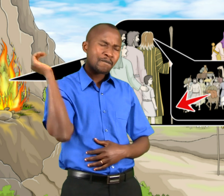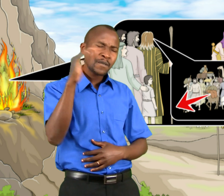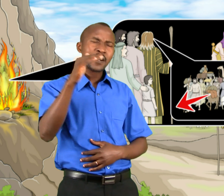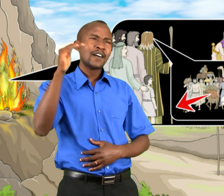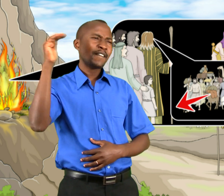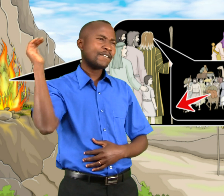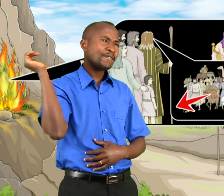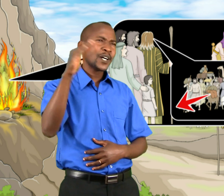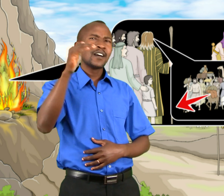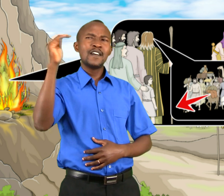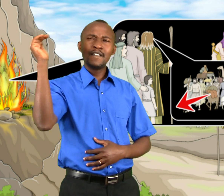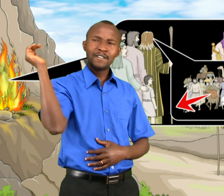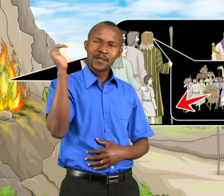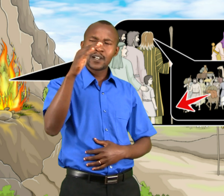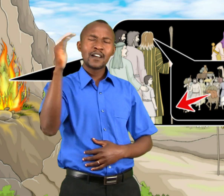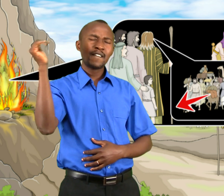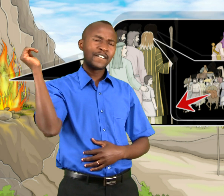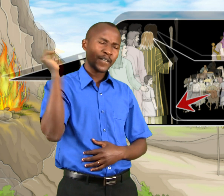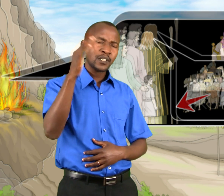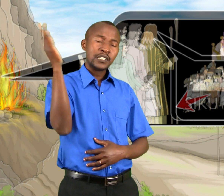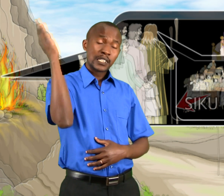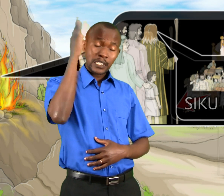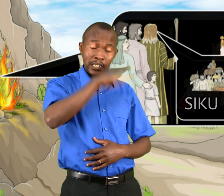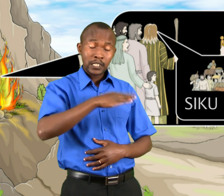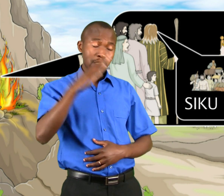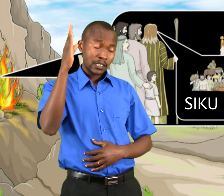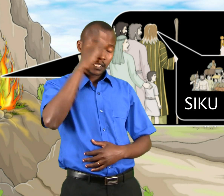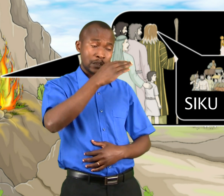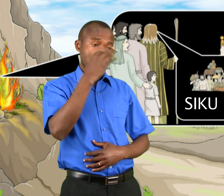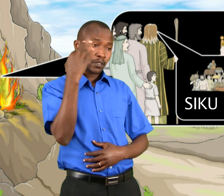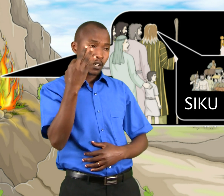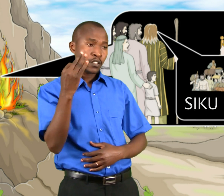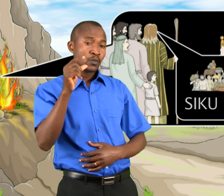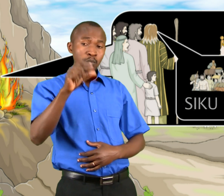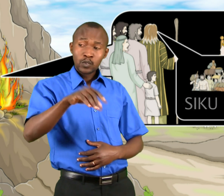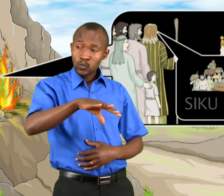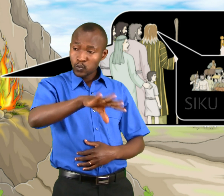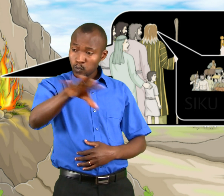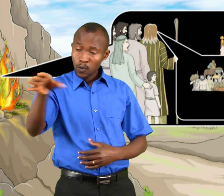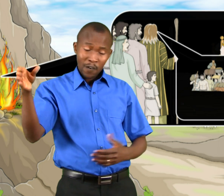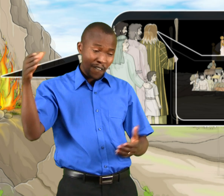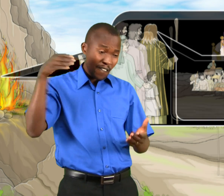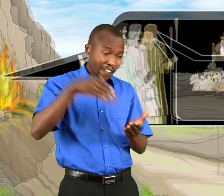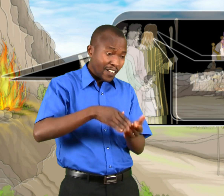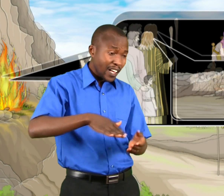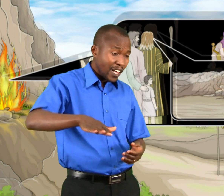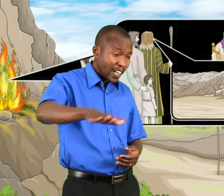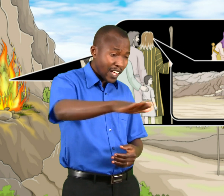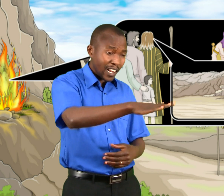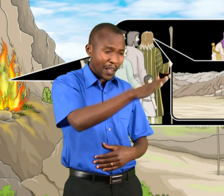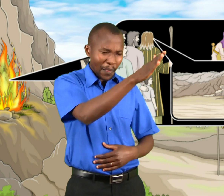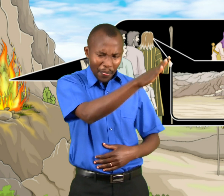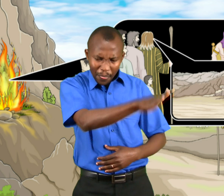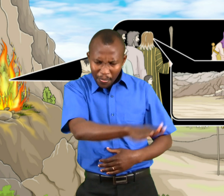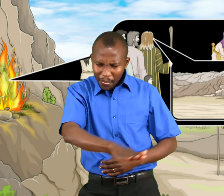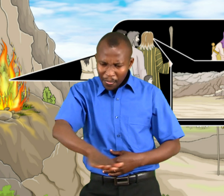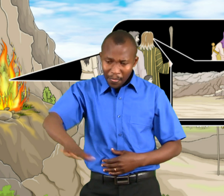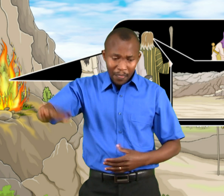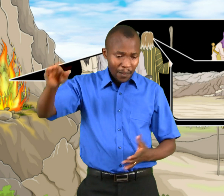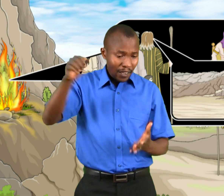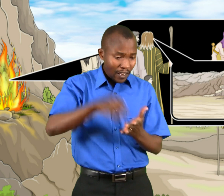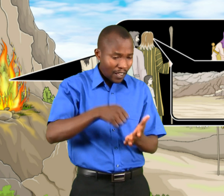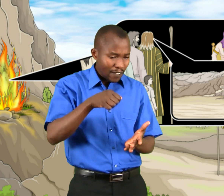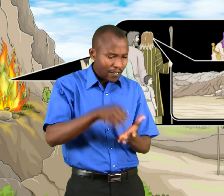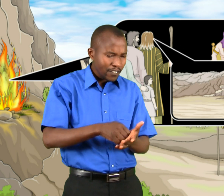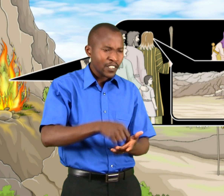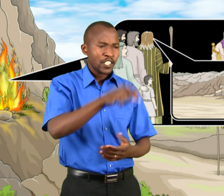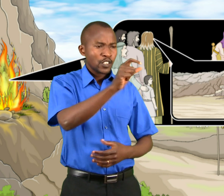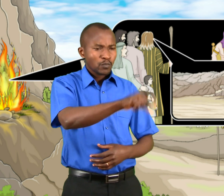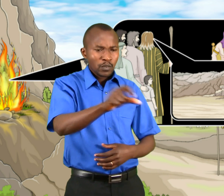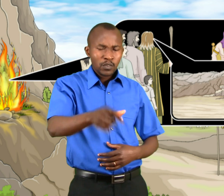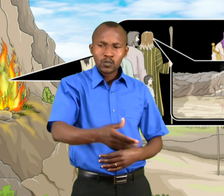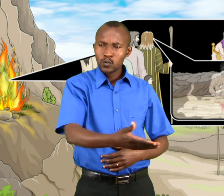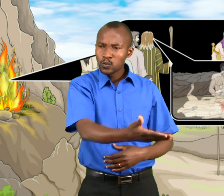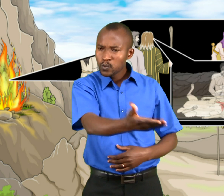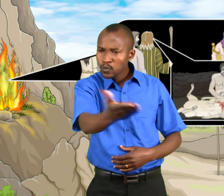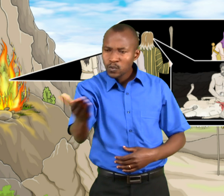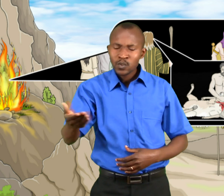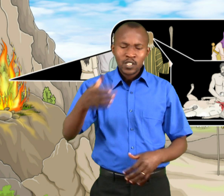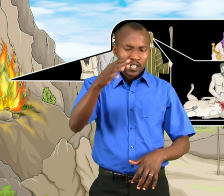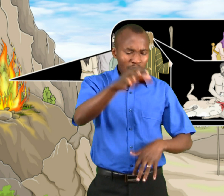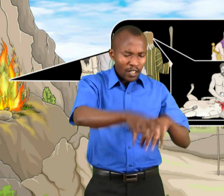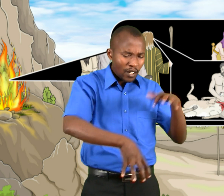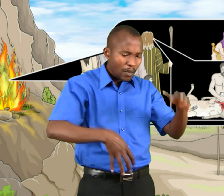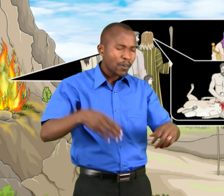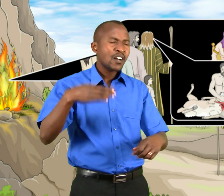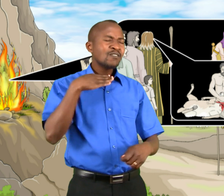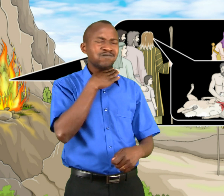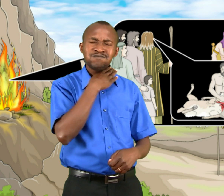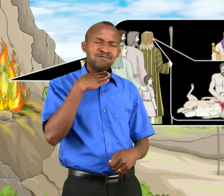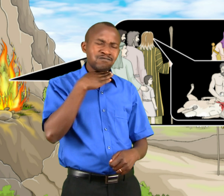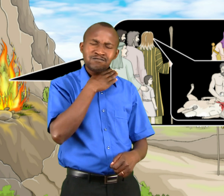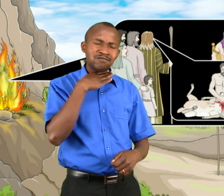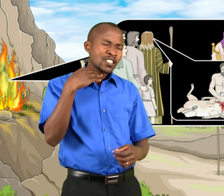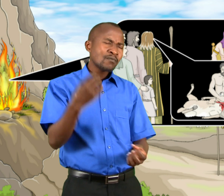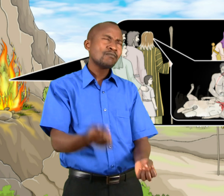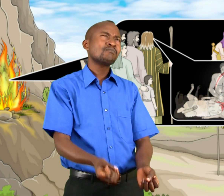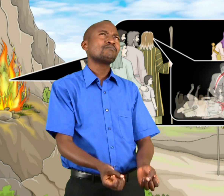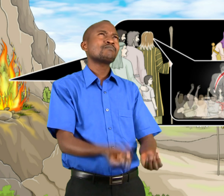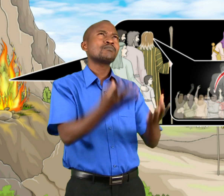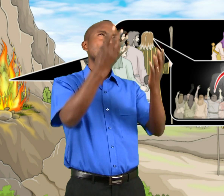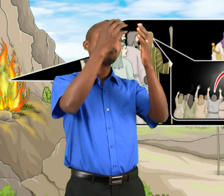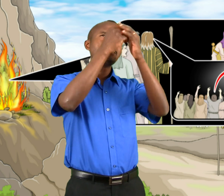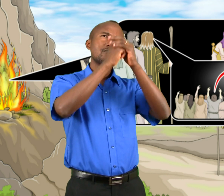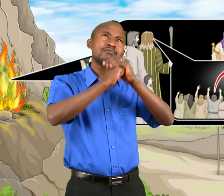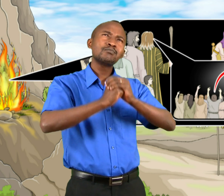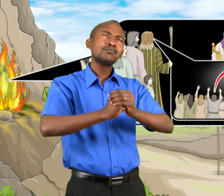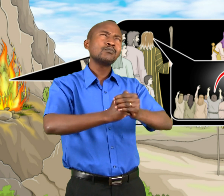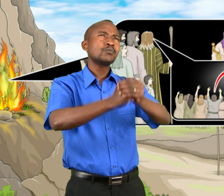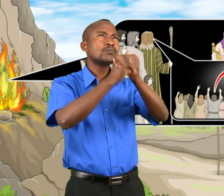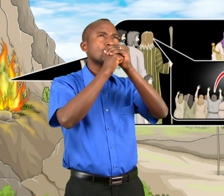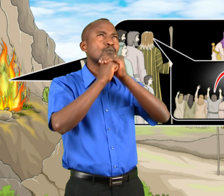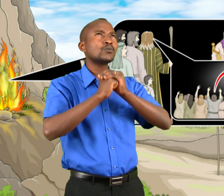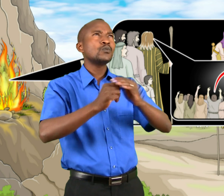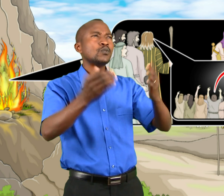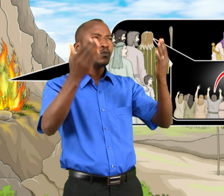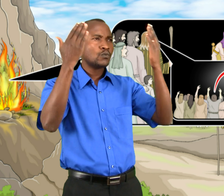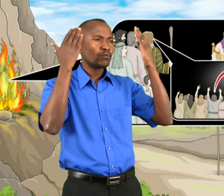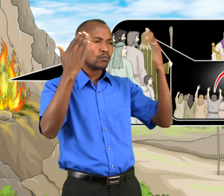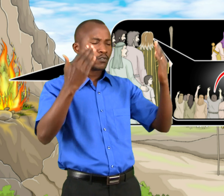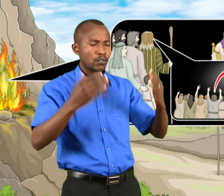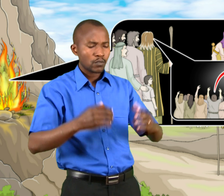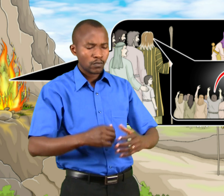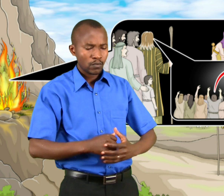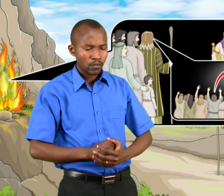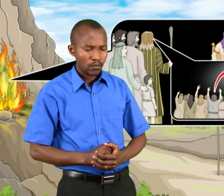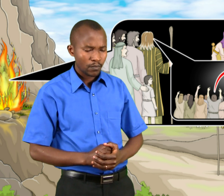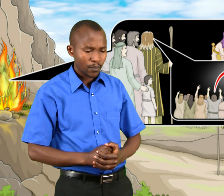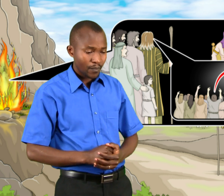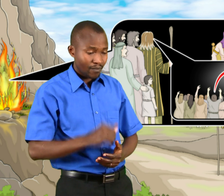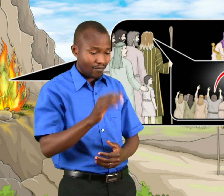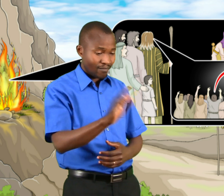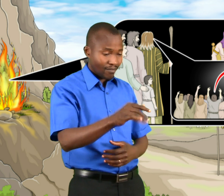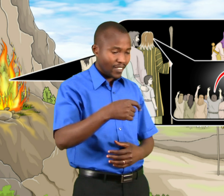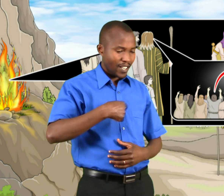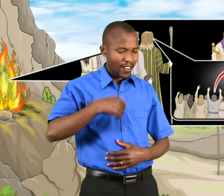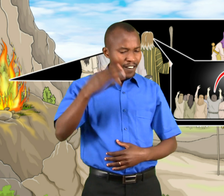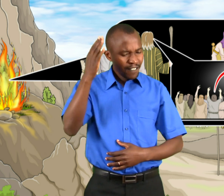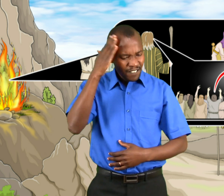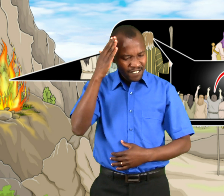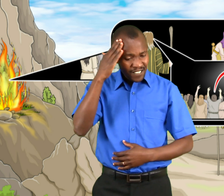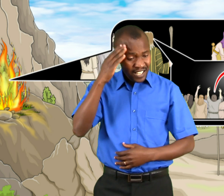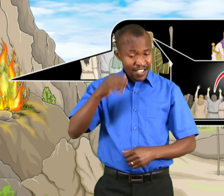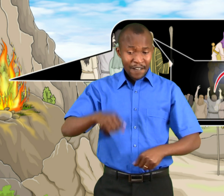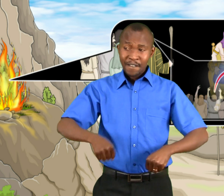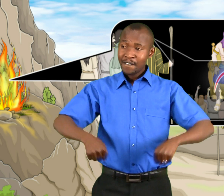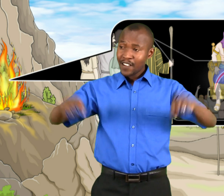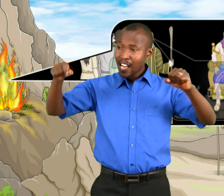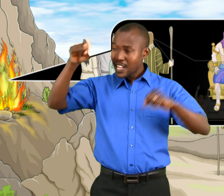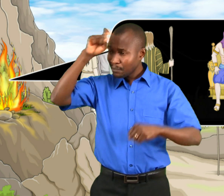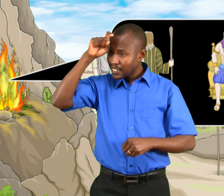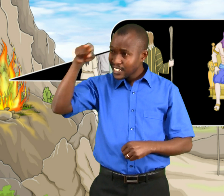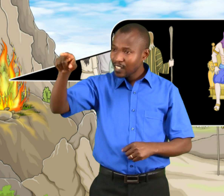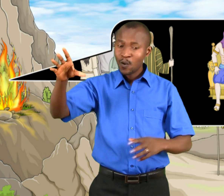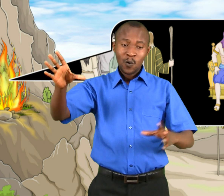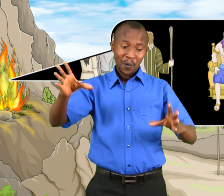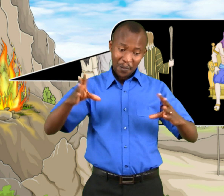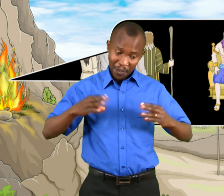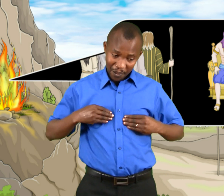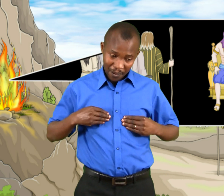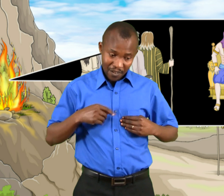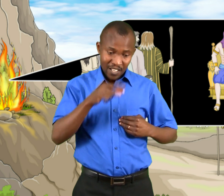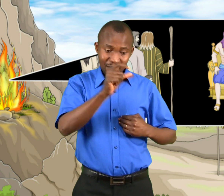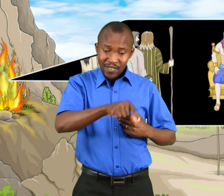Now please let us take a three-day journey into the wilderness, so that we may sacrifice to the LORD our God.’